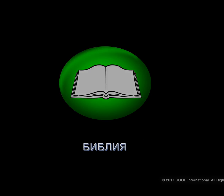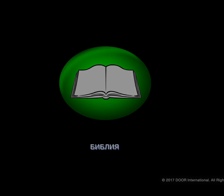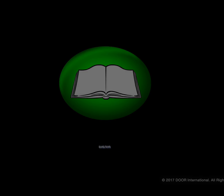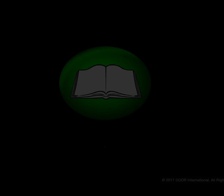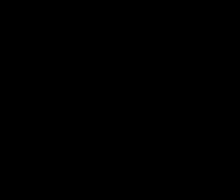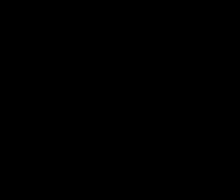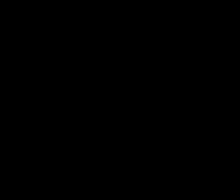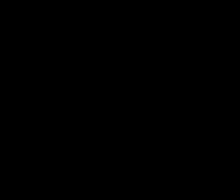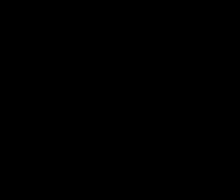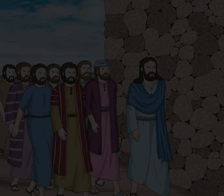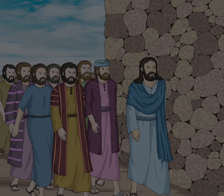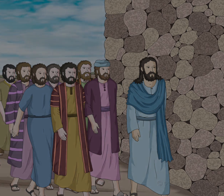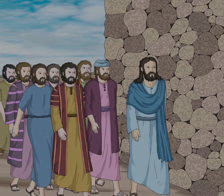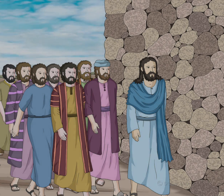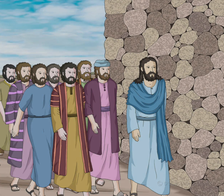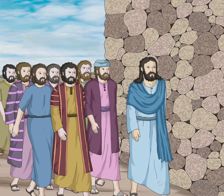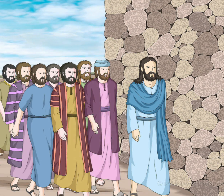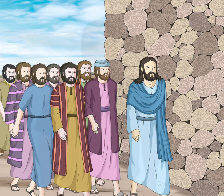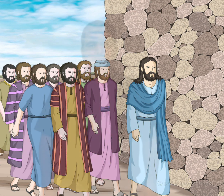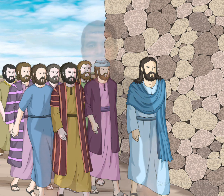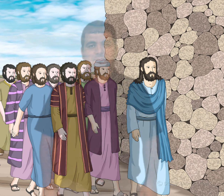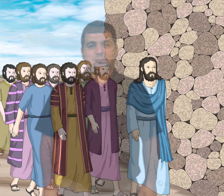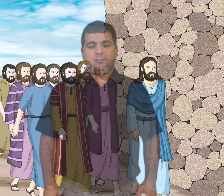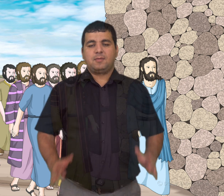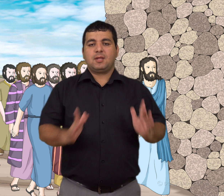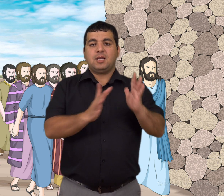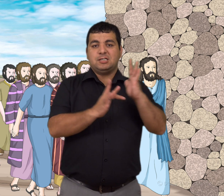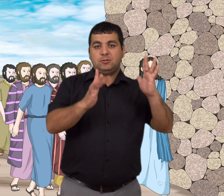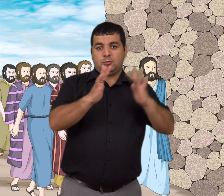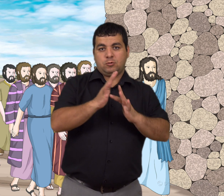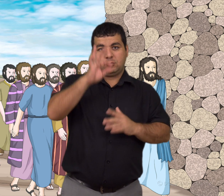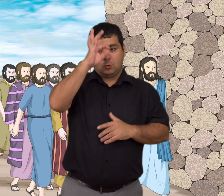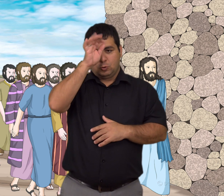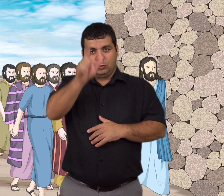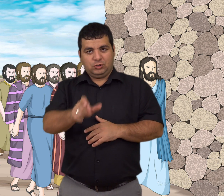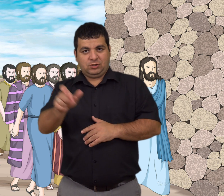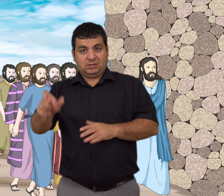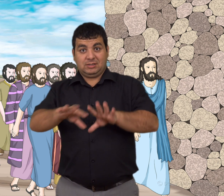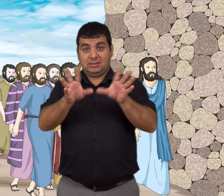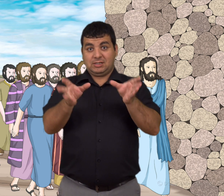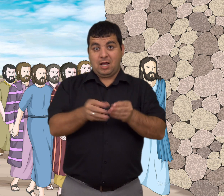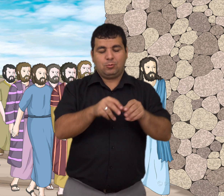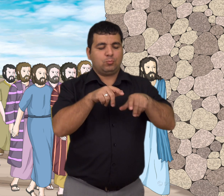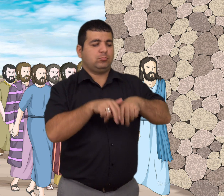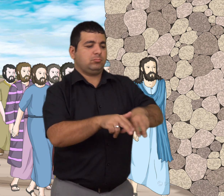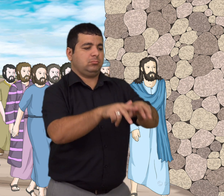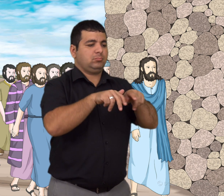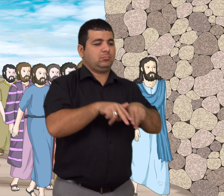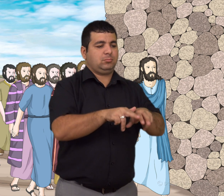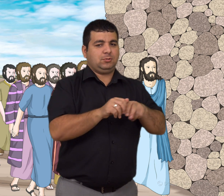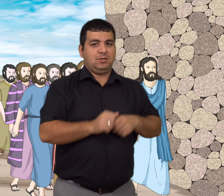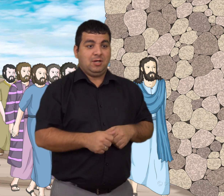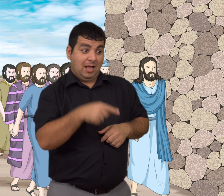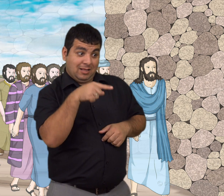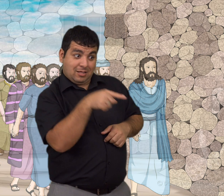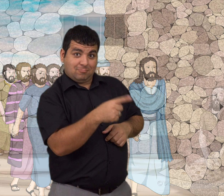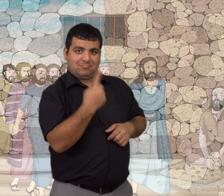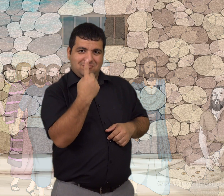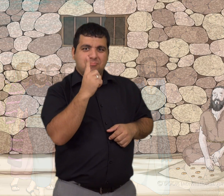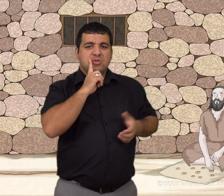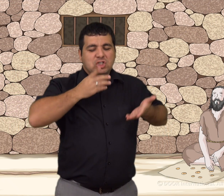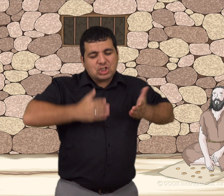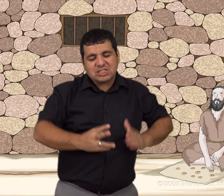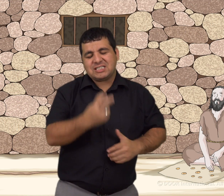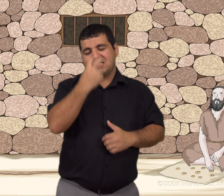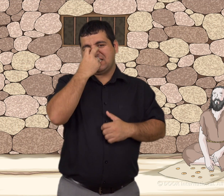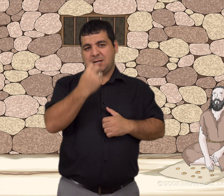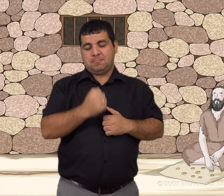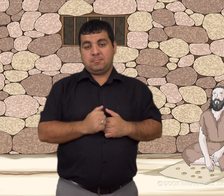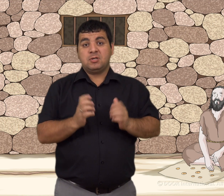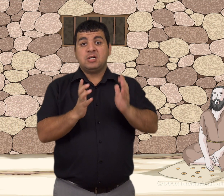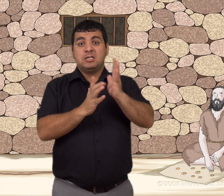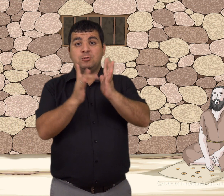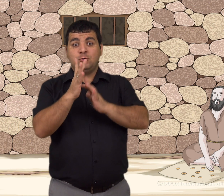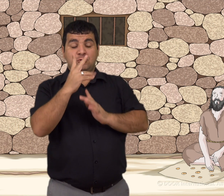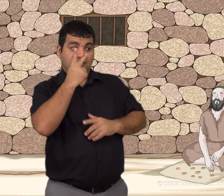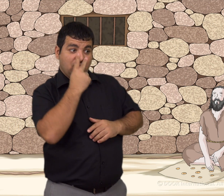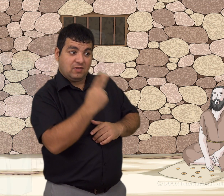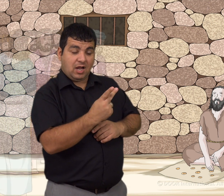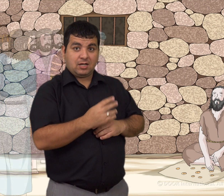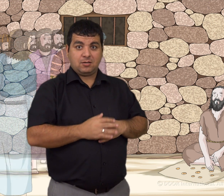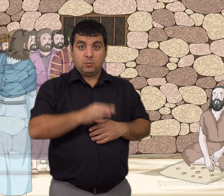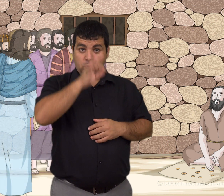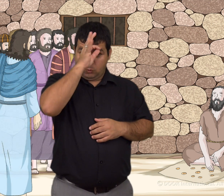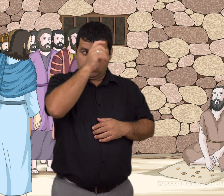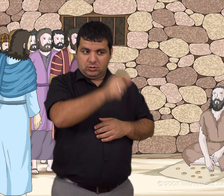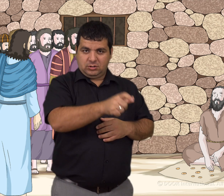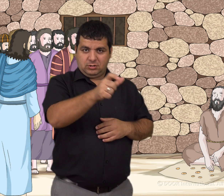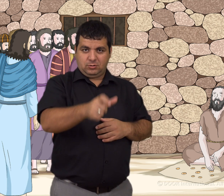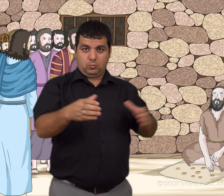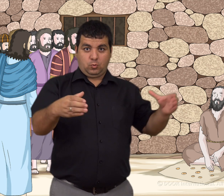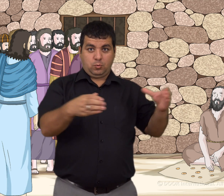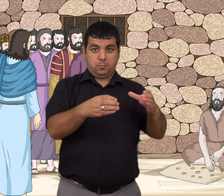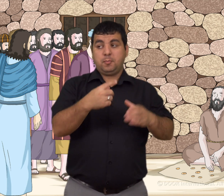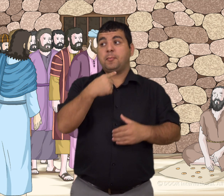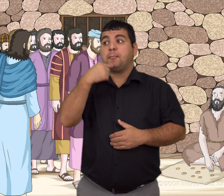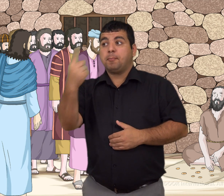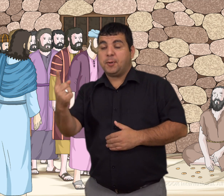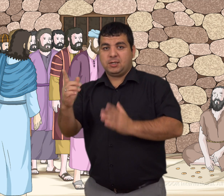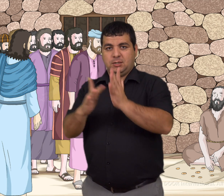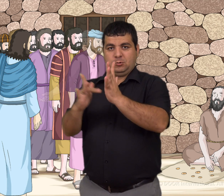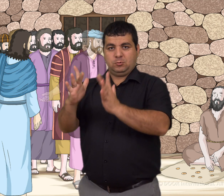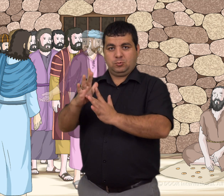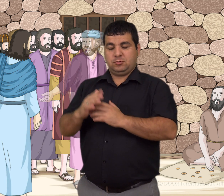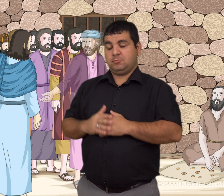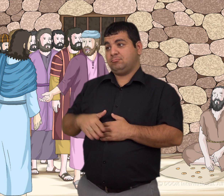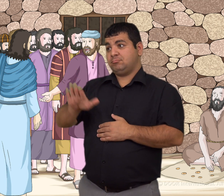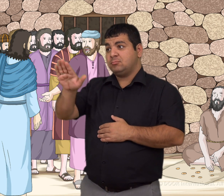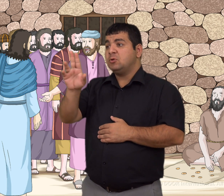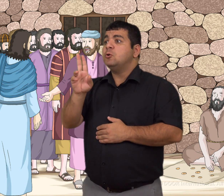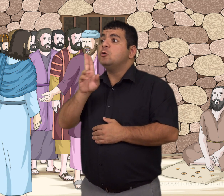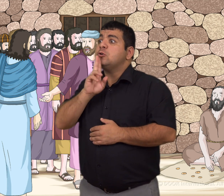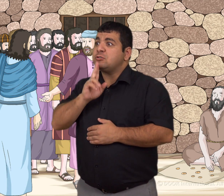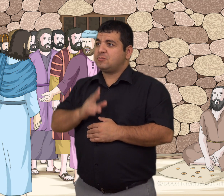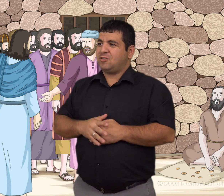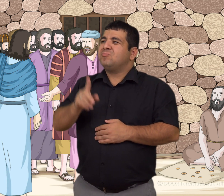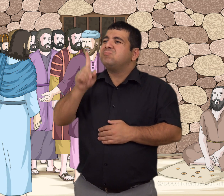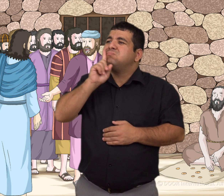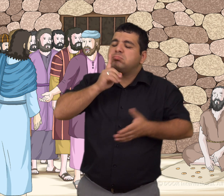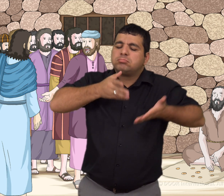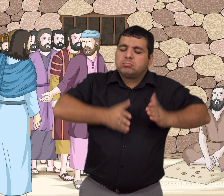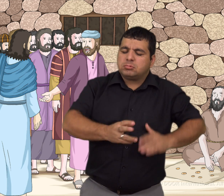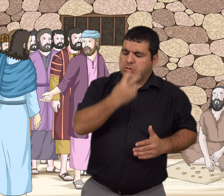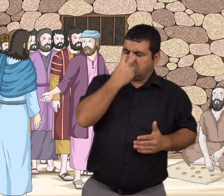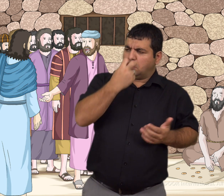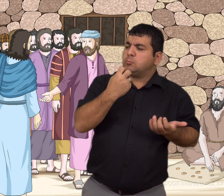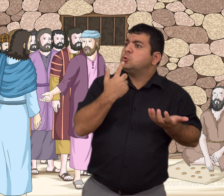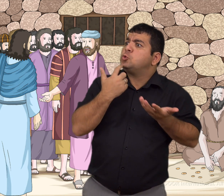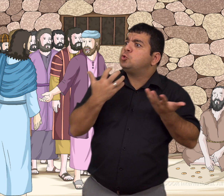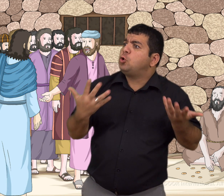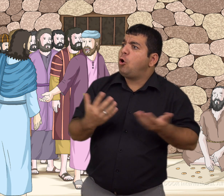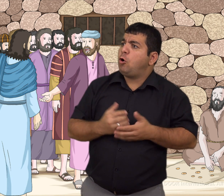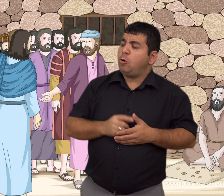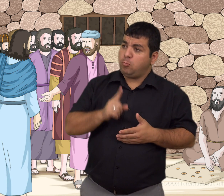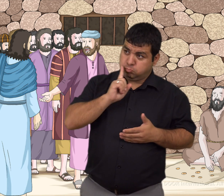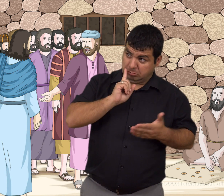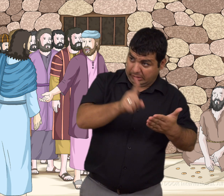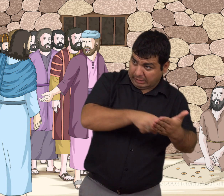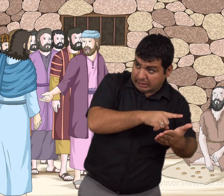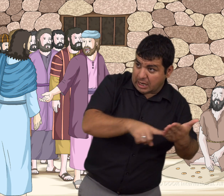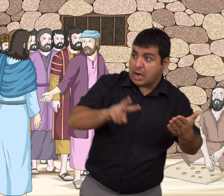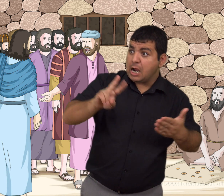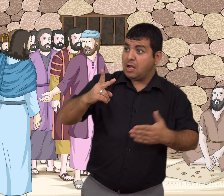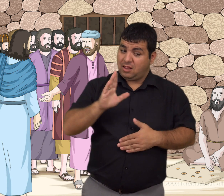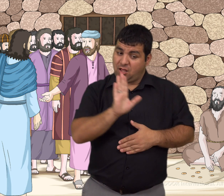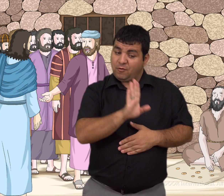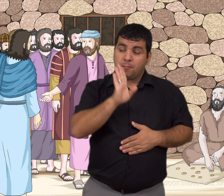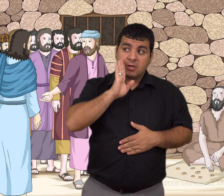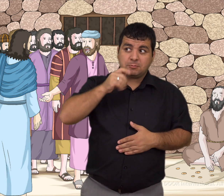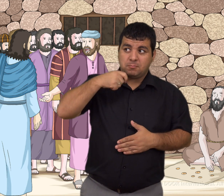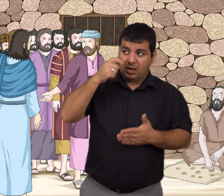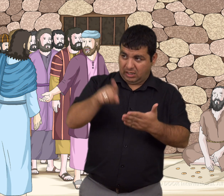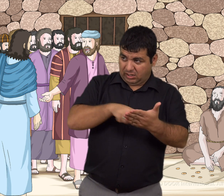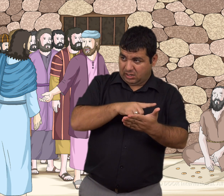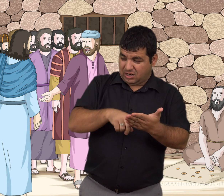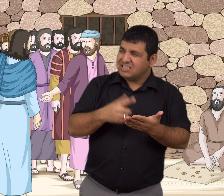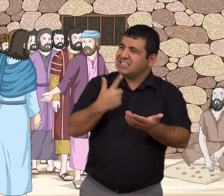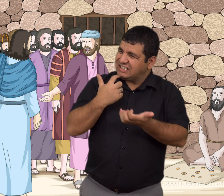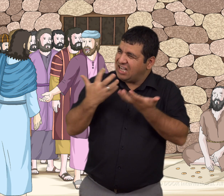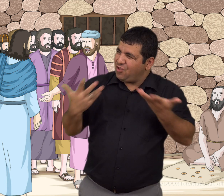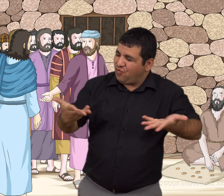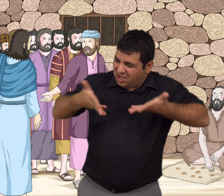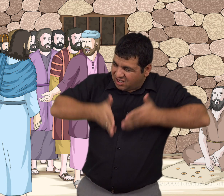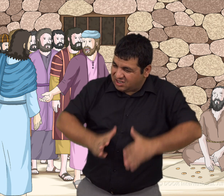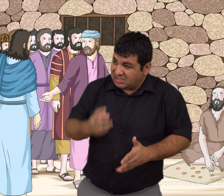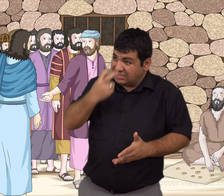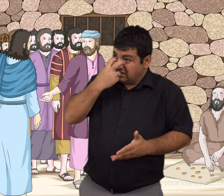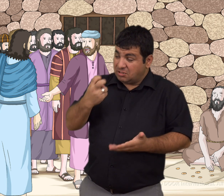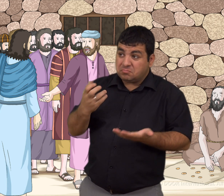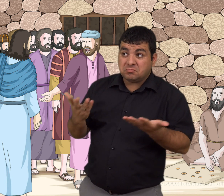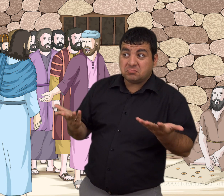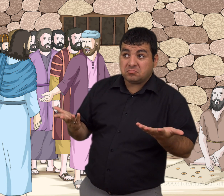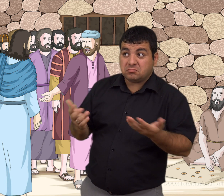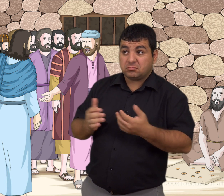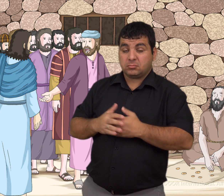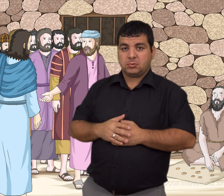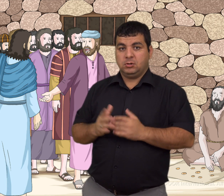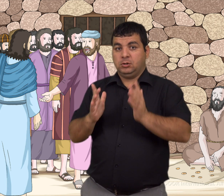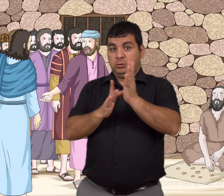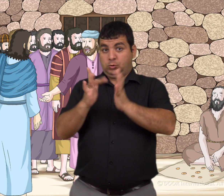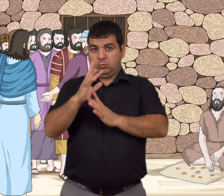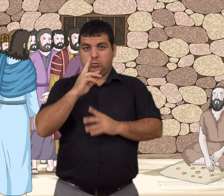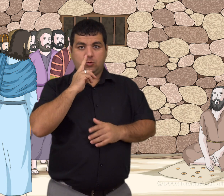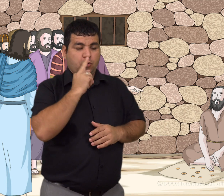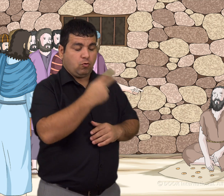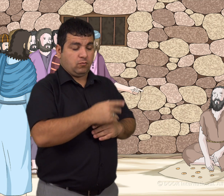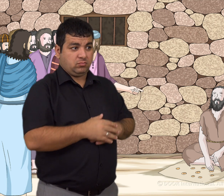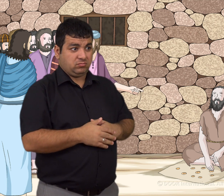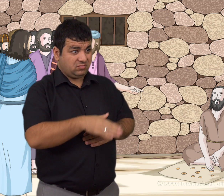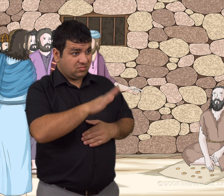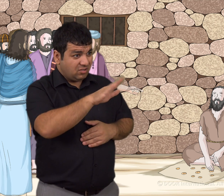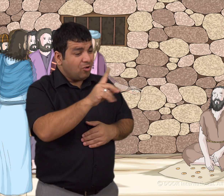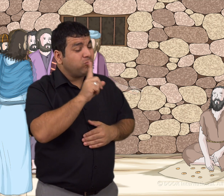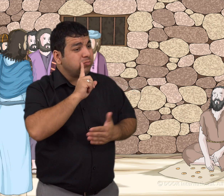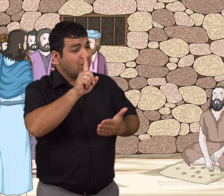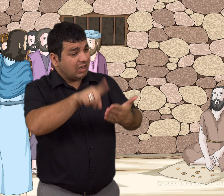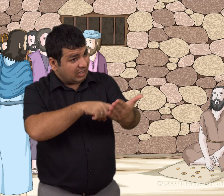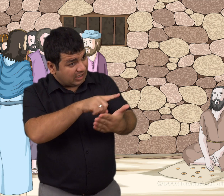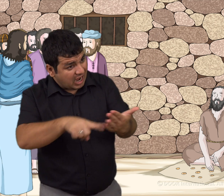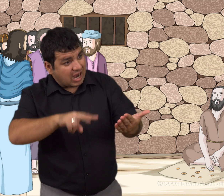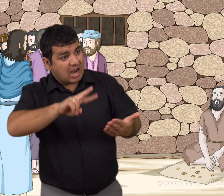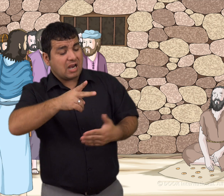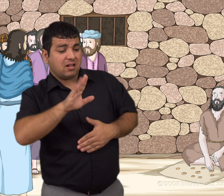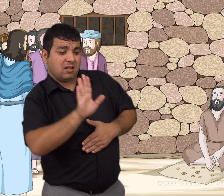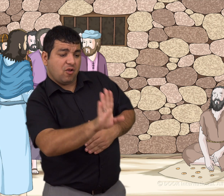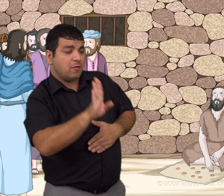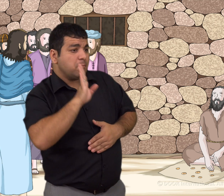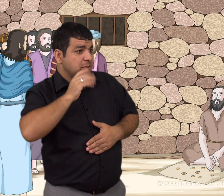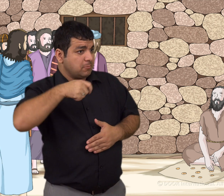Now as Jesus was passing by, He saw a man blind from birth, and His disciples asked Him, “Rabbi, who sinned, this man or his parents, that he was born blind?”